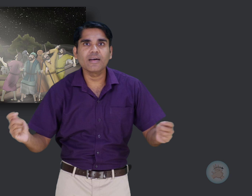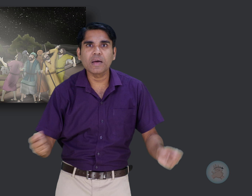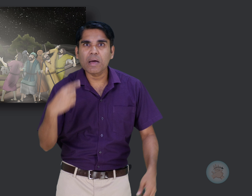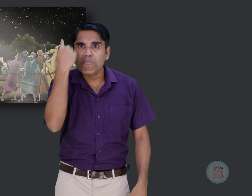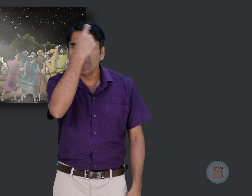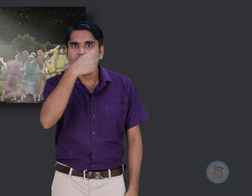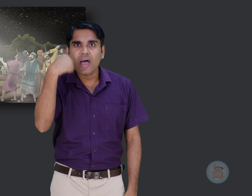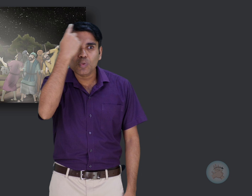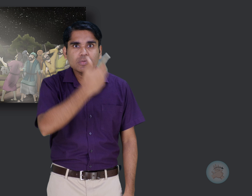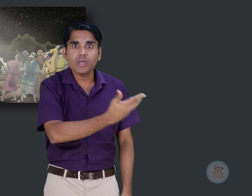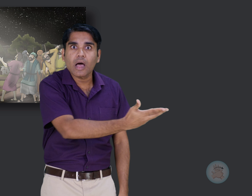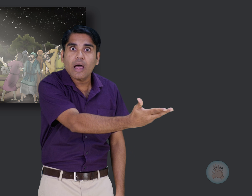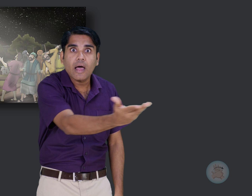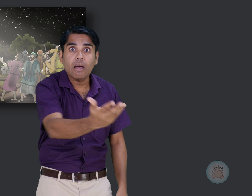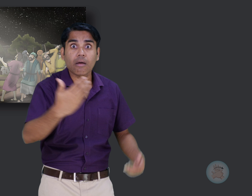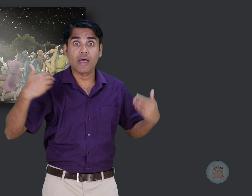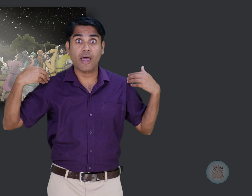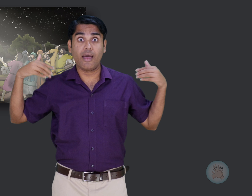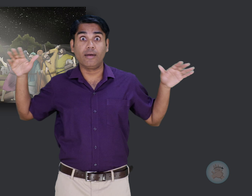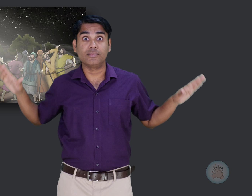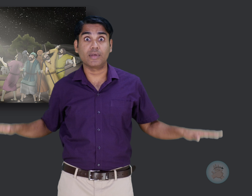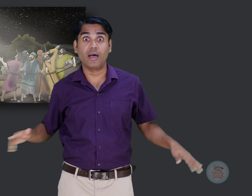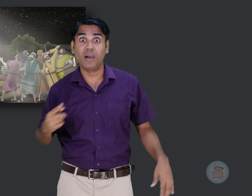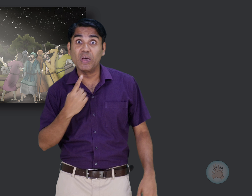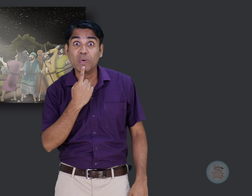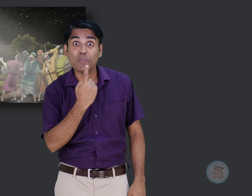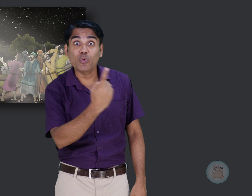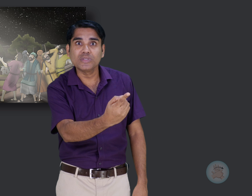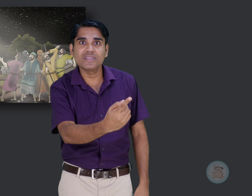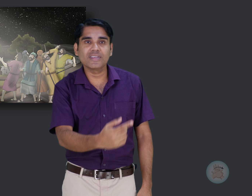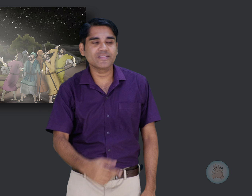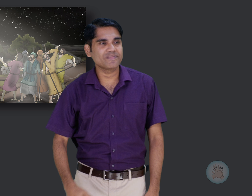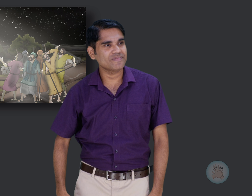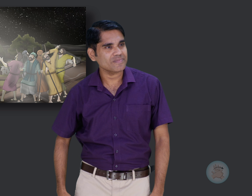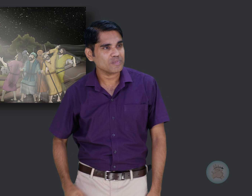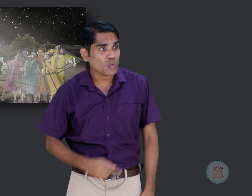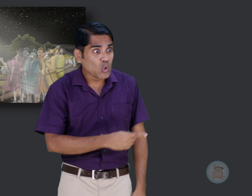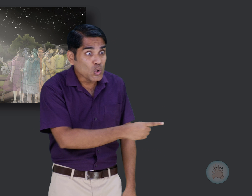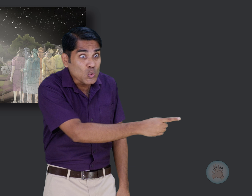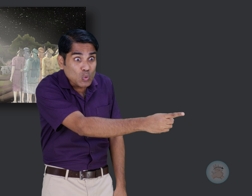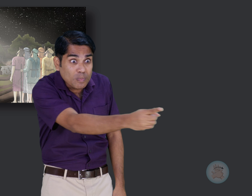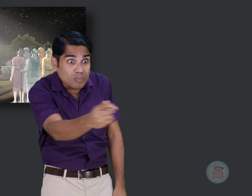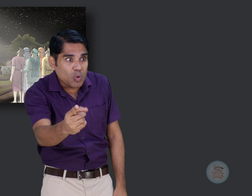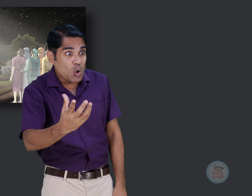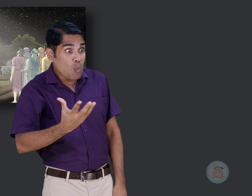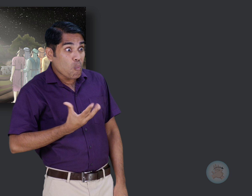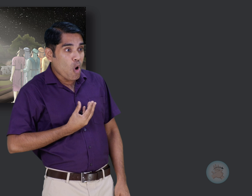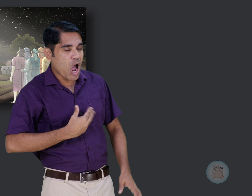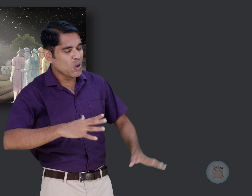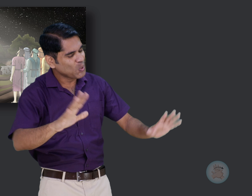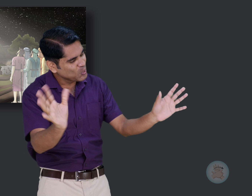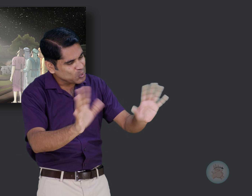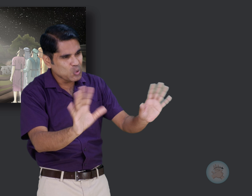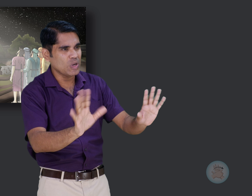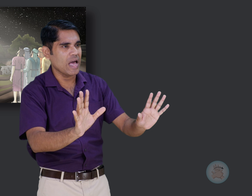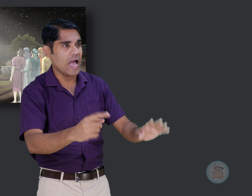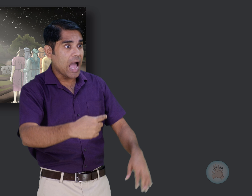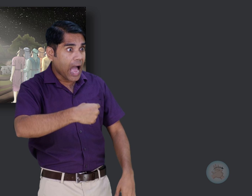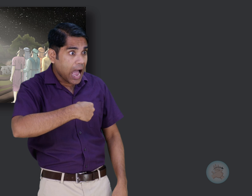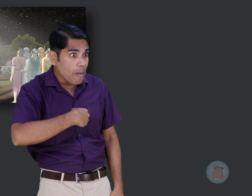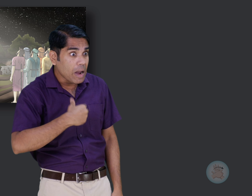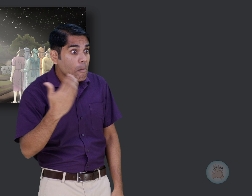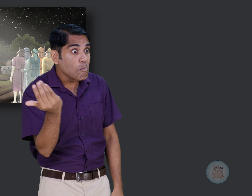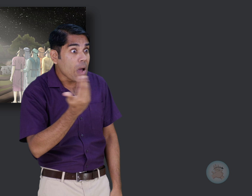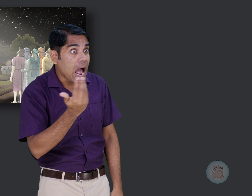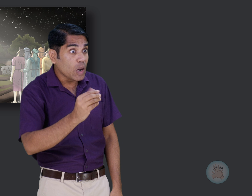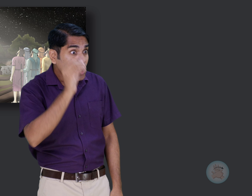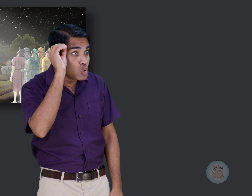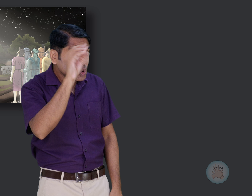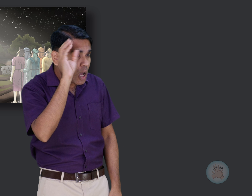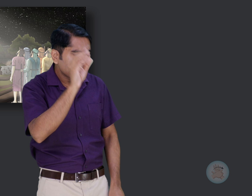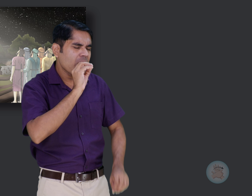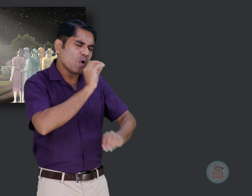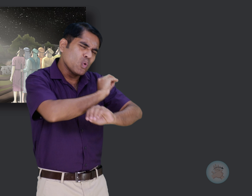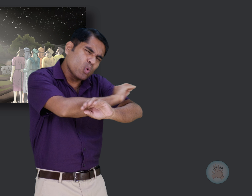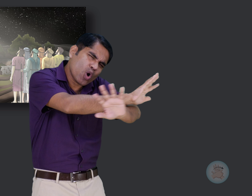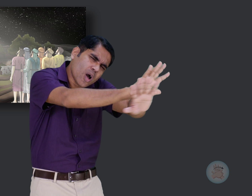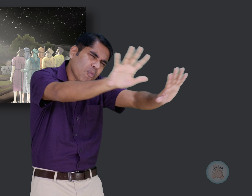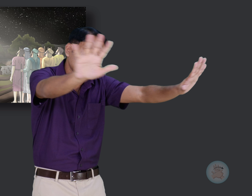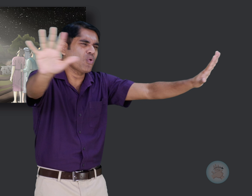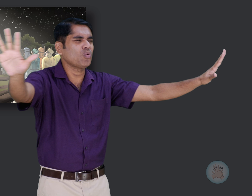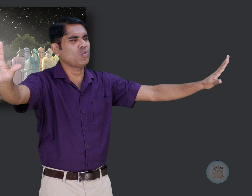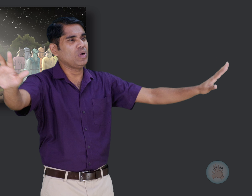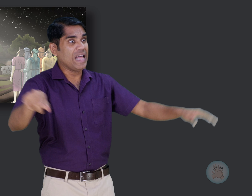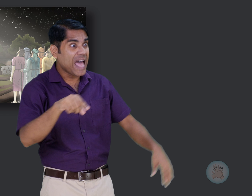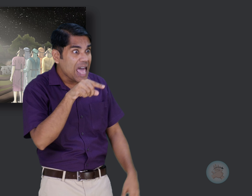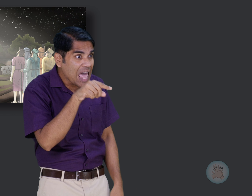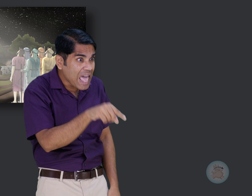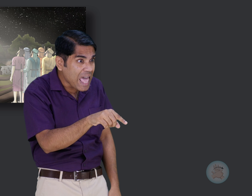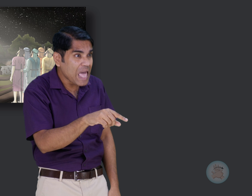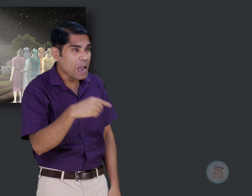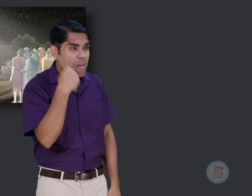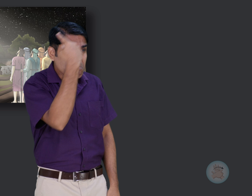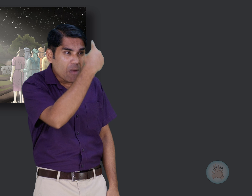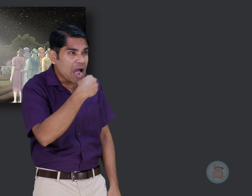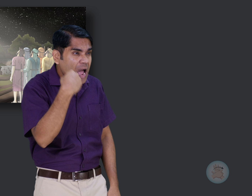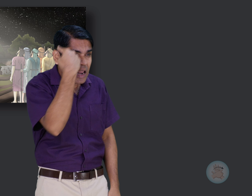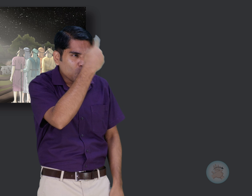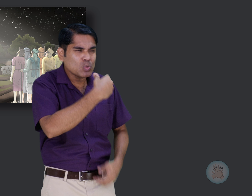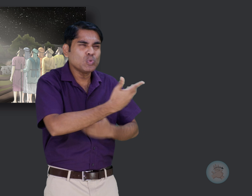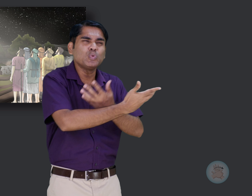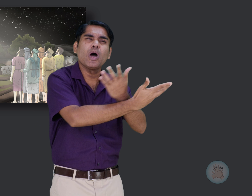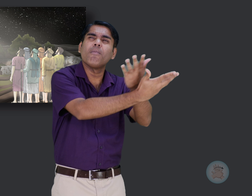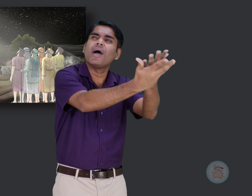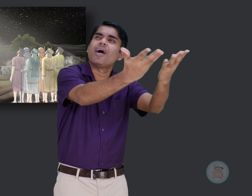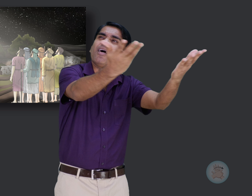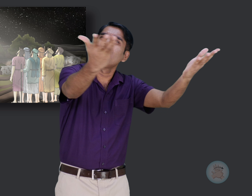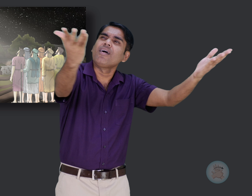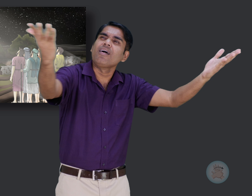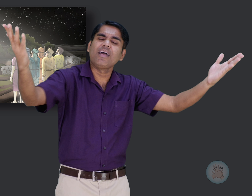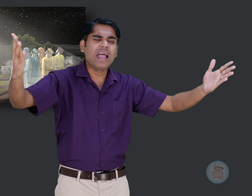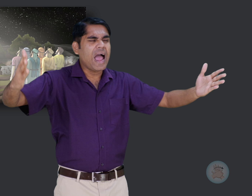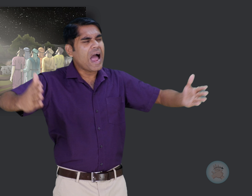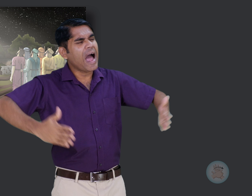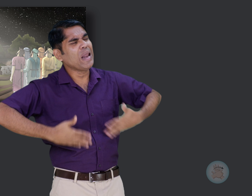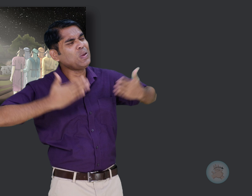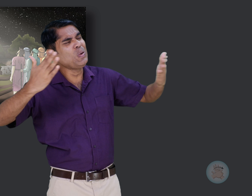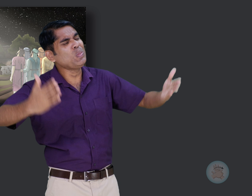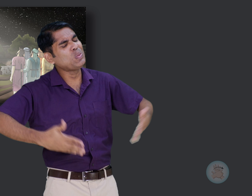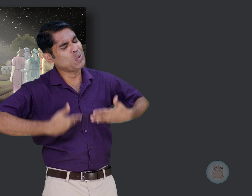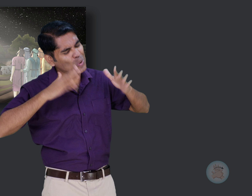But the angel said to them, “Do not be afraid!